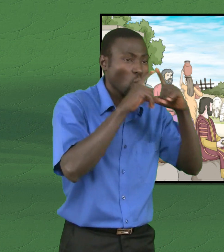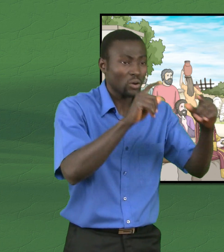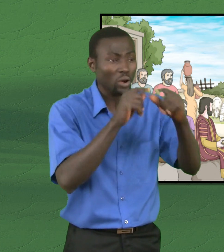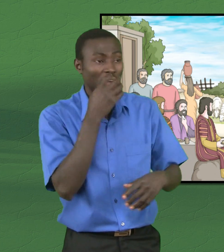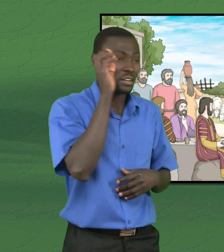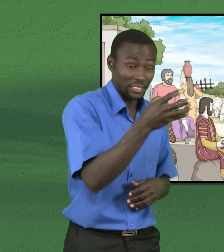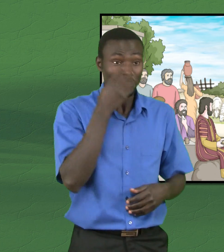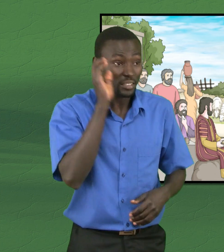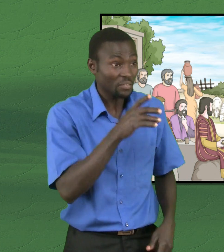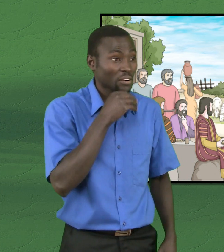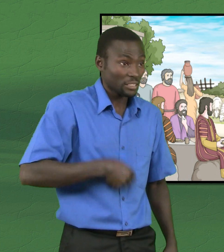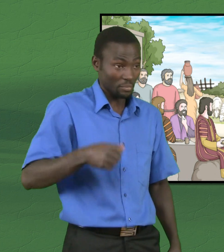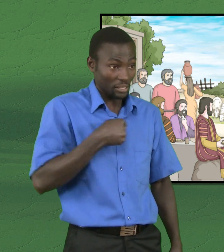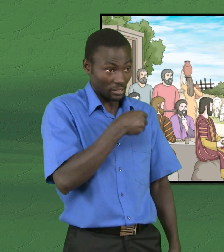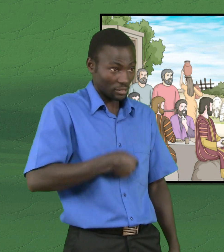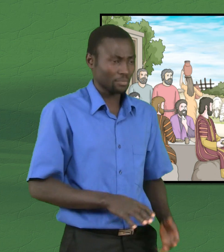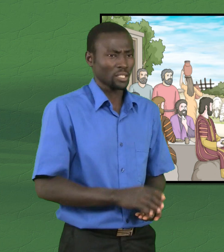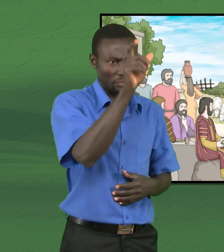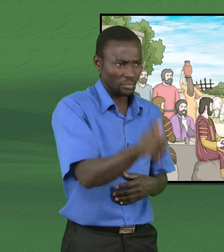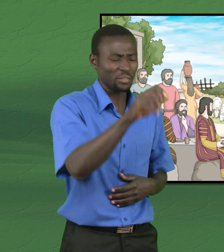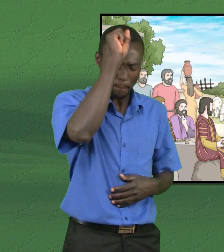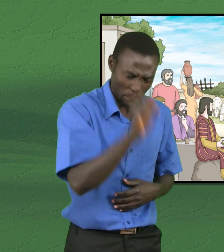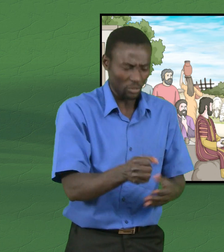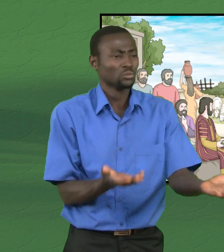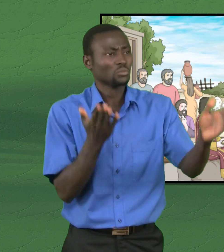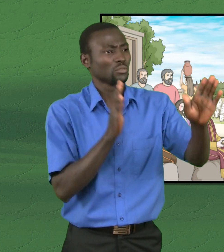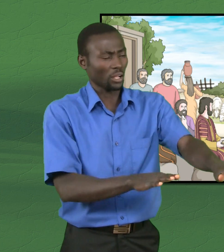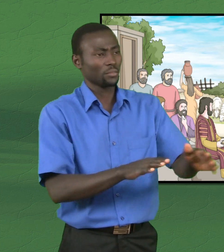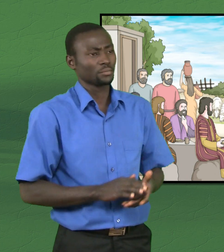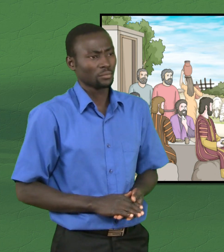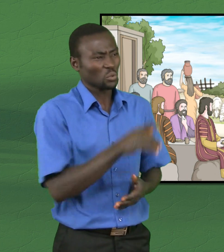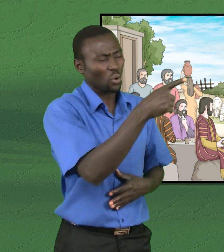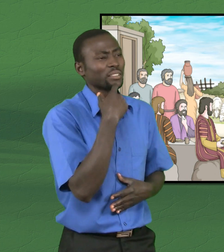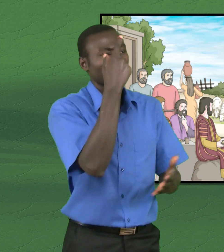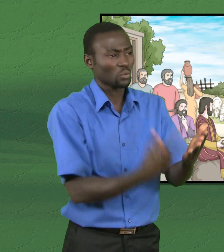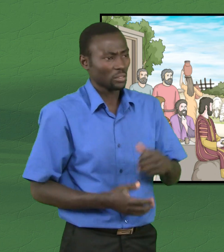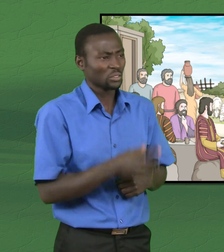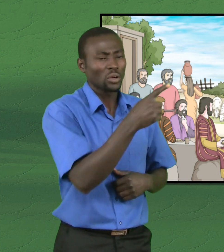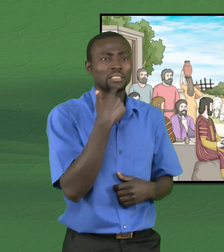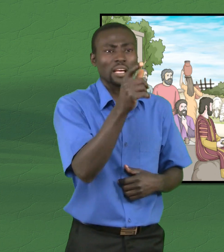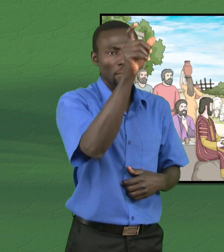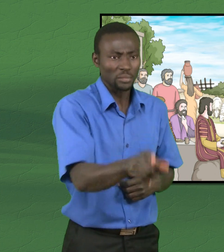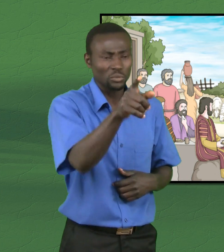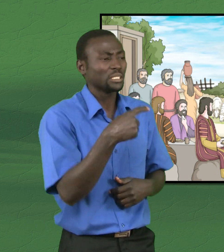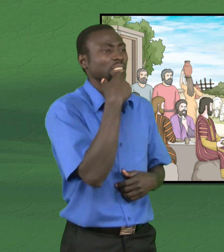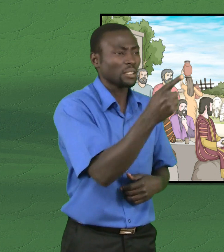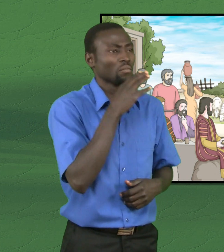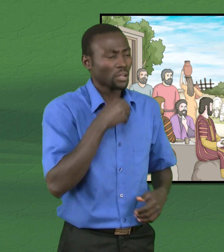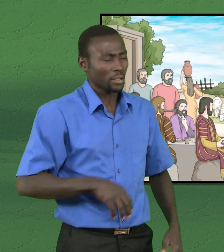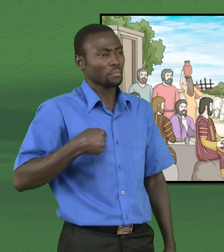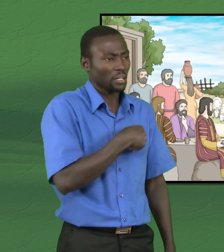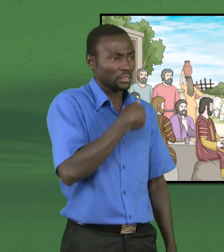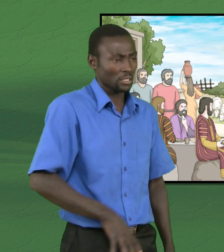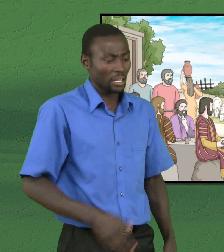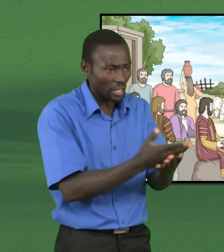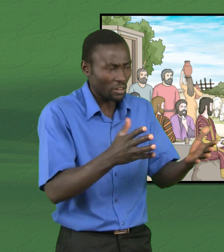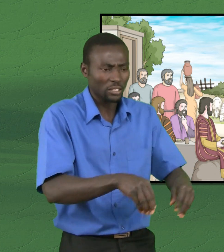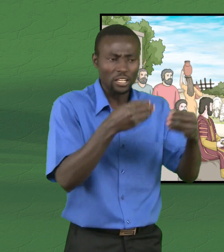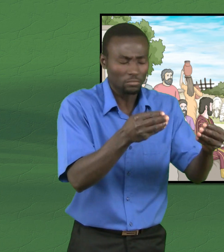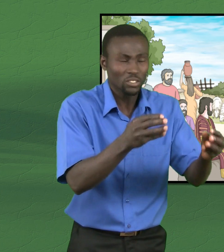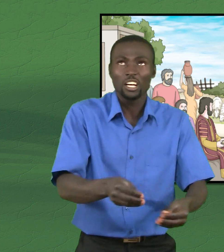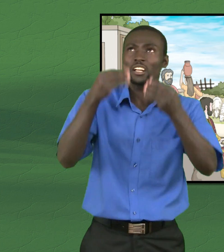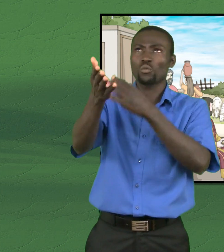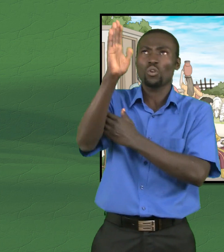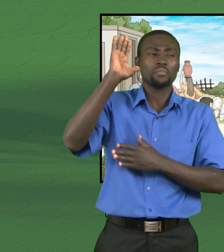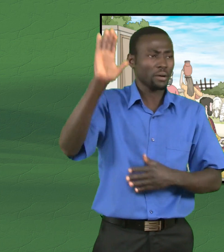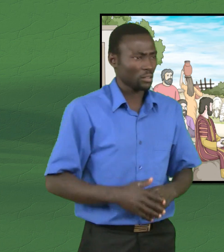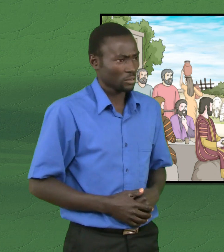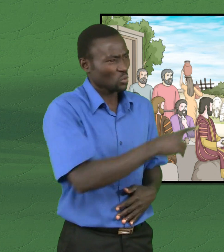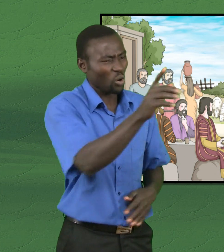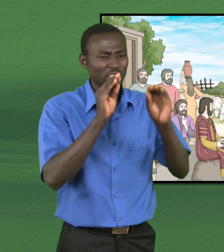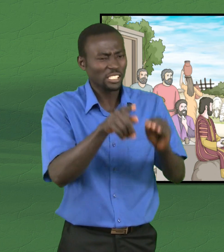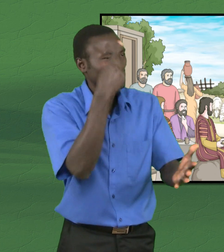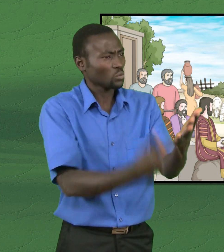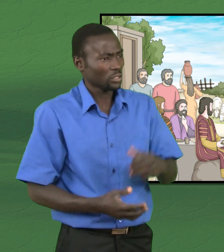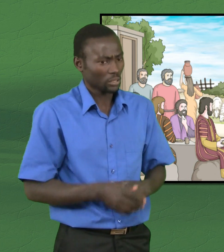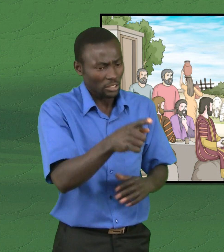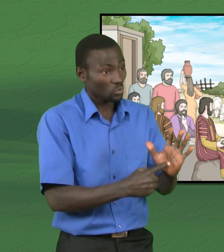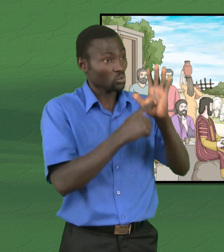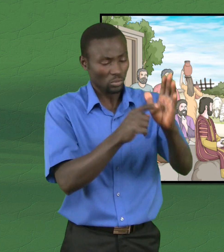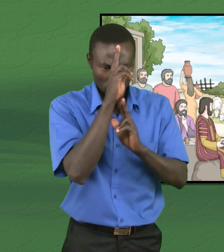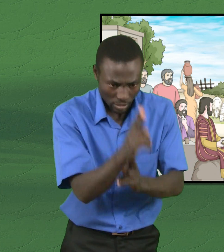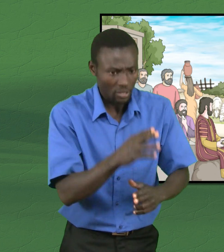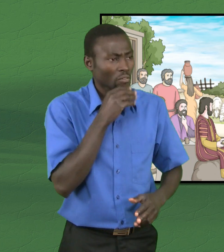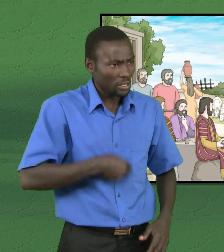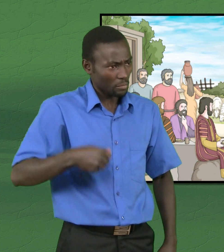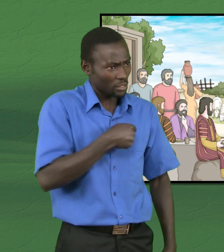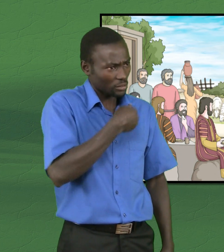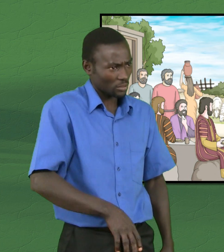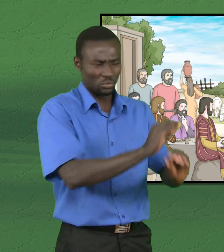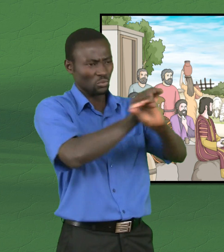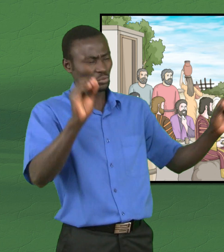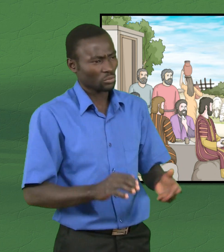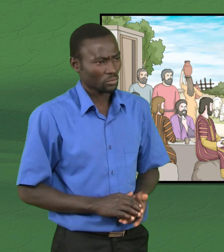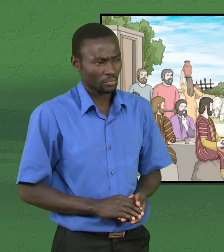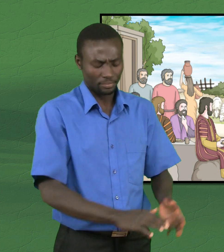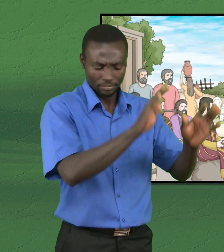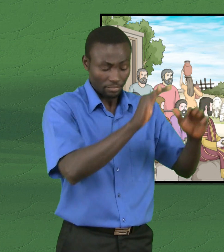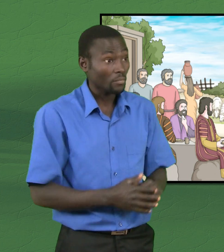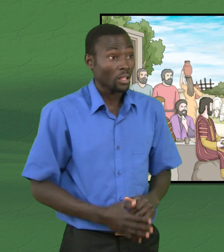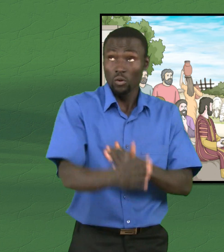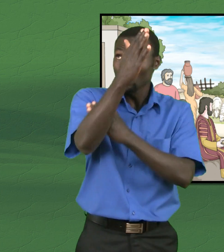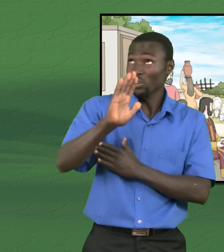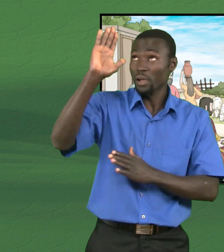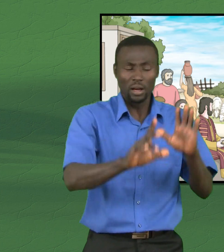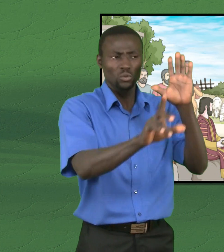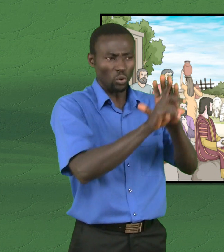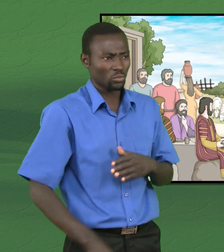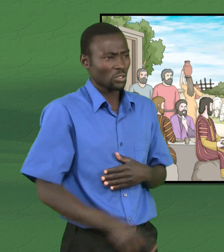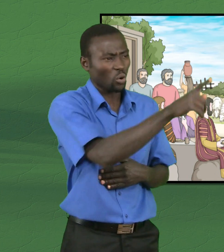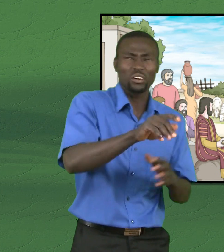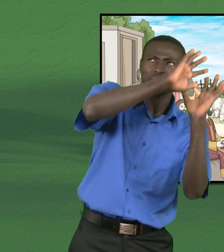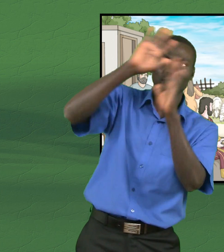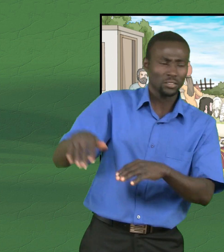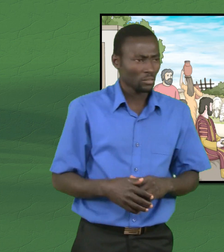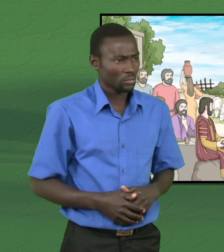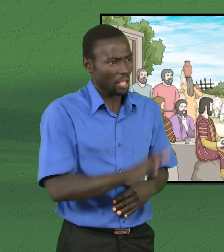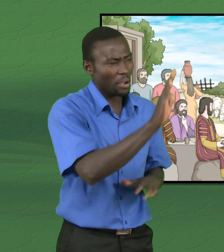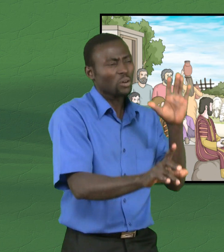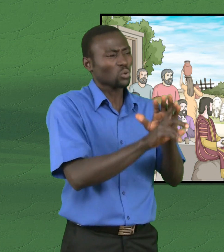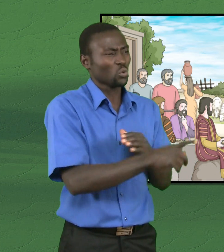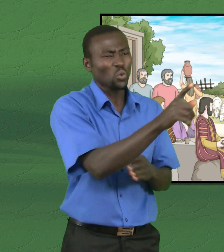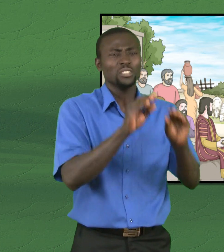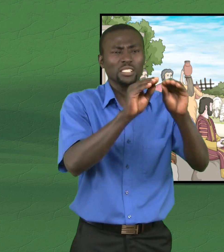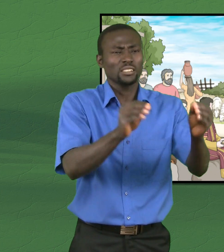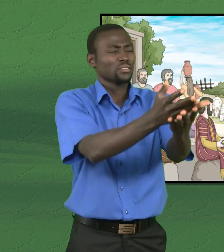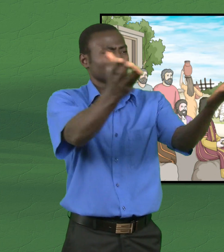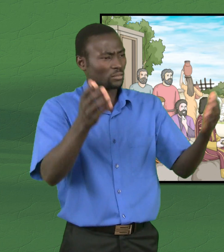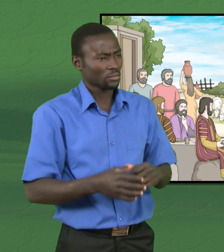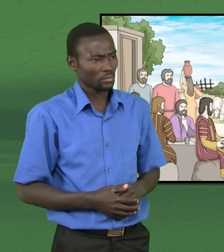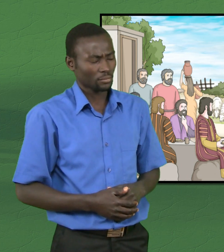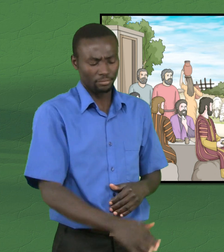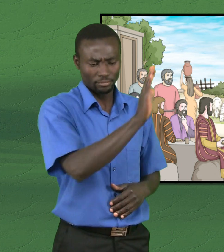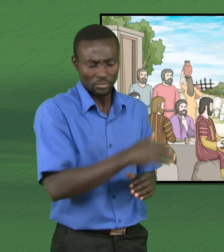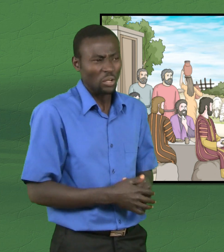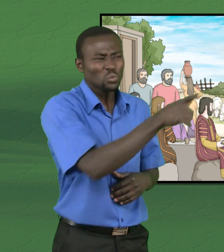But you say that if anyone says to his father or mother, ‘Whatever you would have received from me is a gift devoted to God,’ he need not honor his father or mother with it.